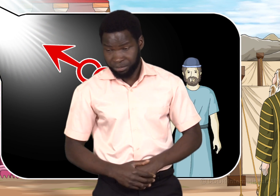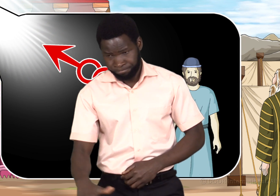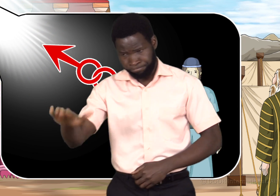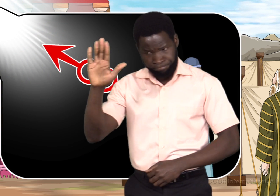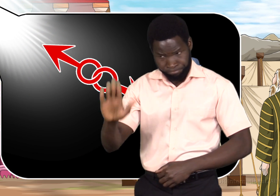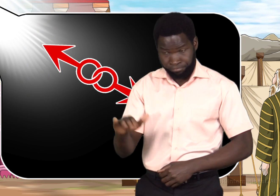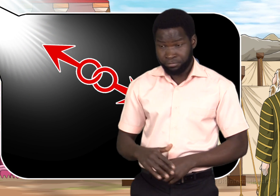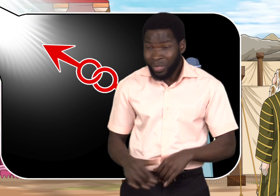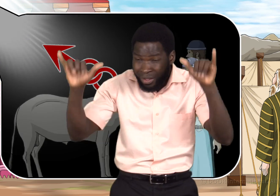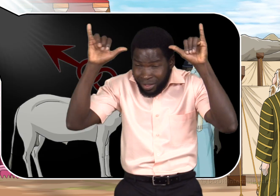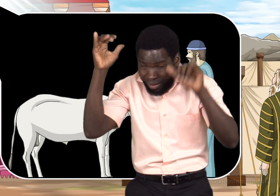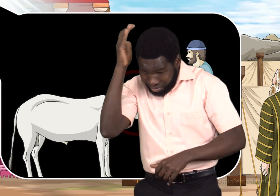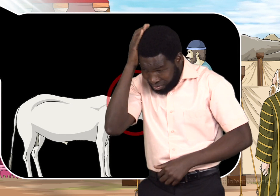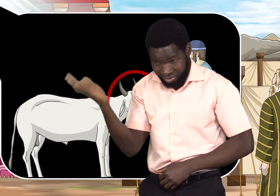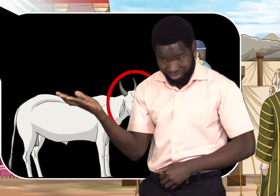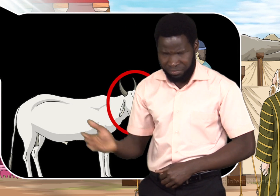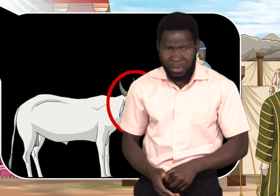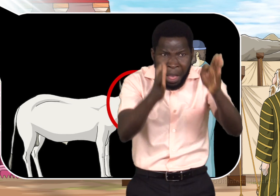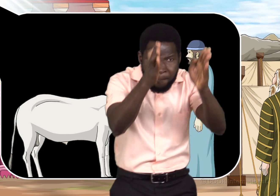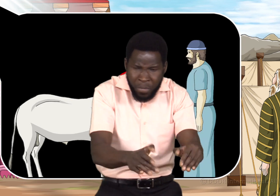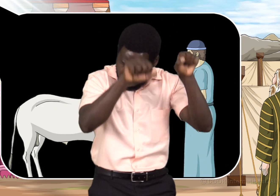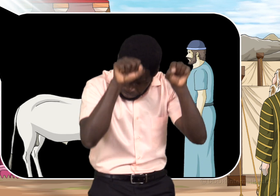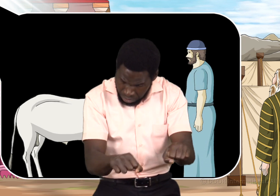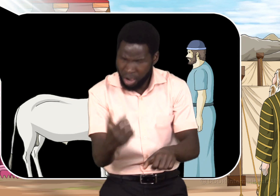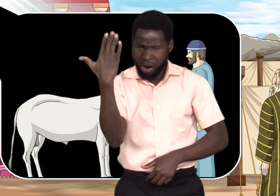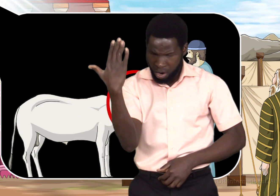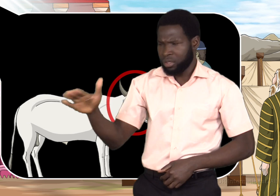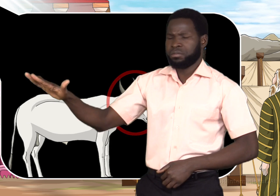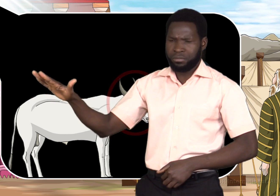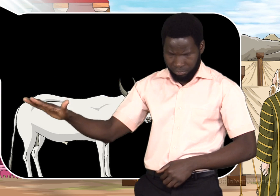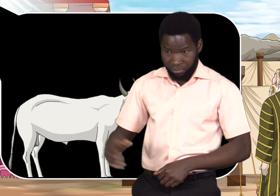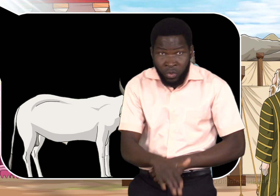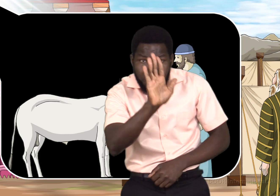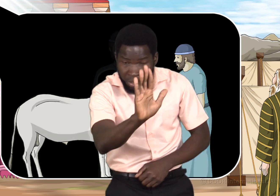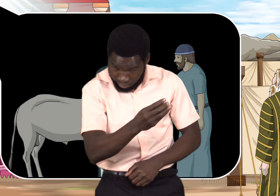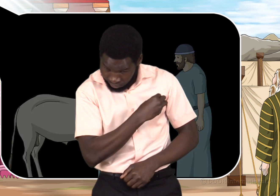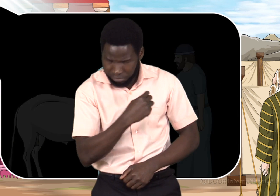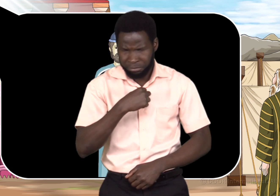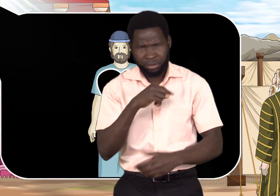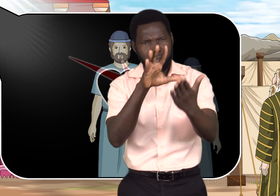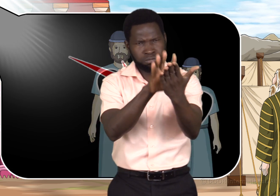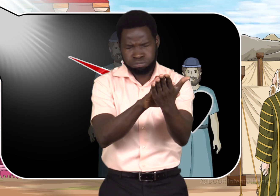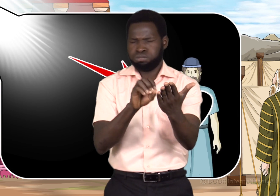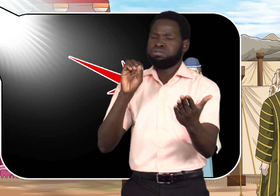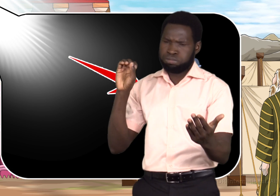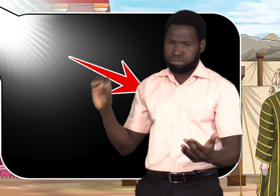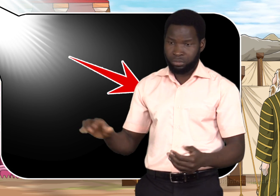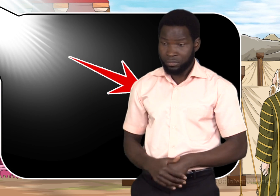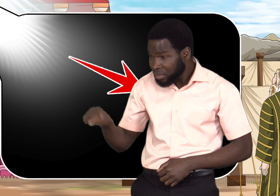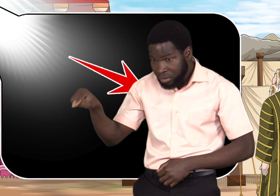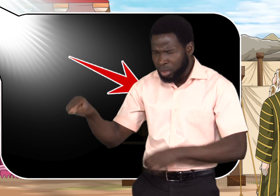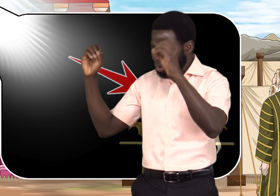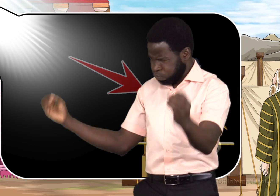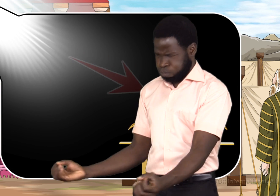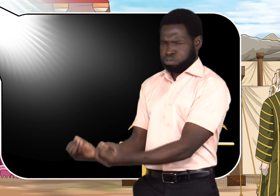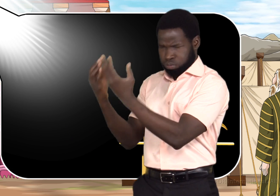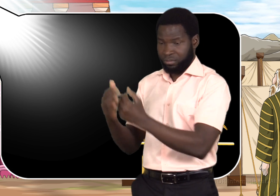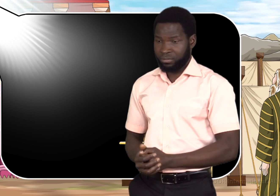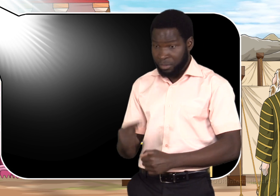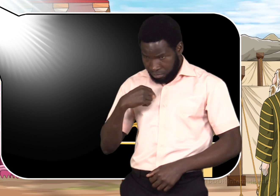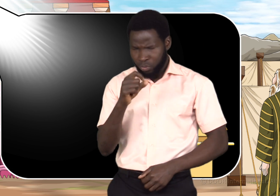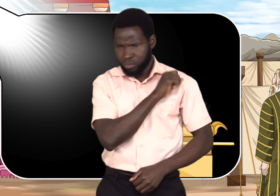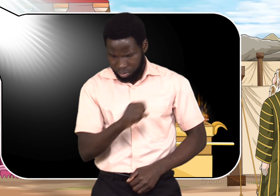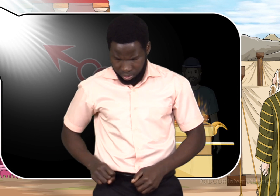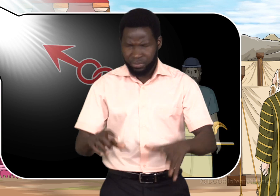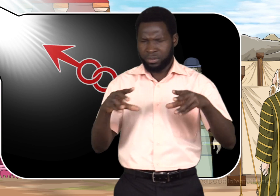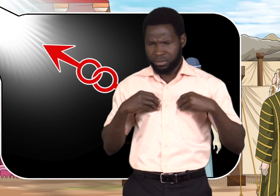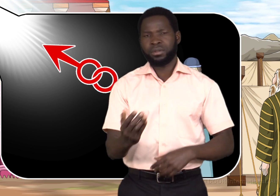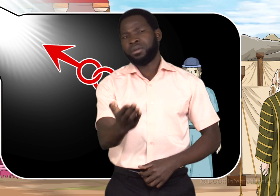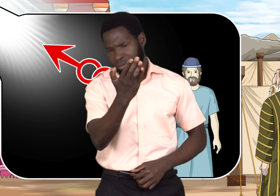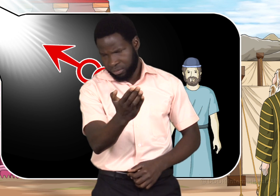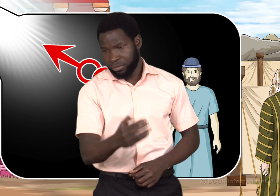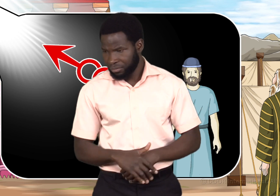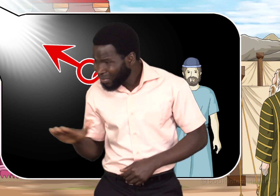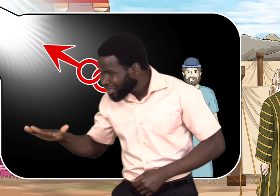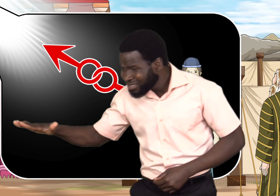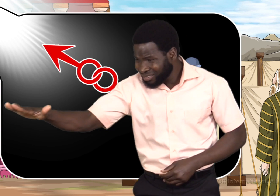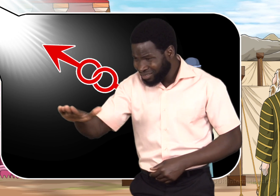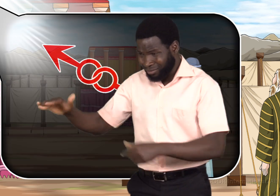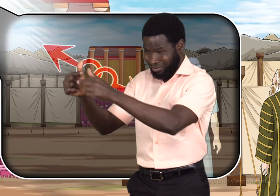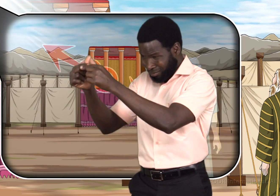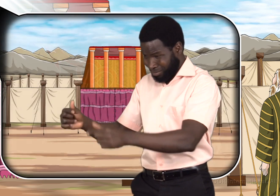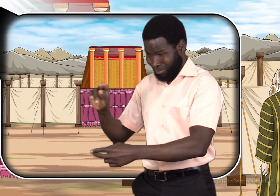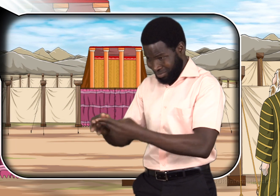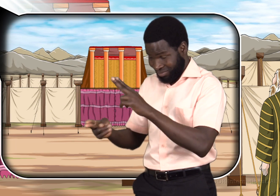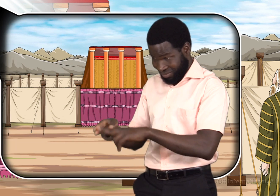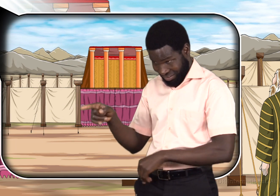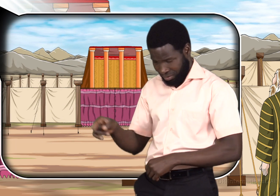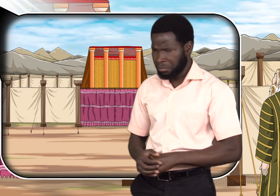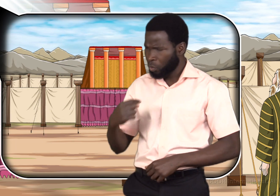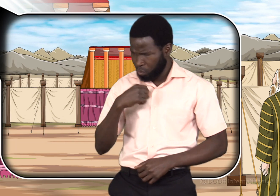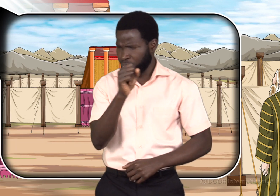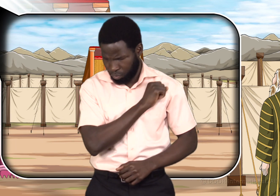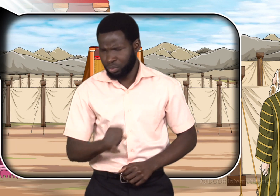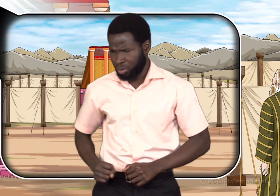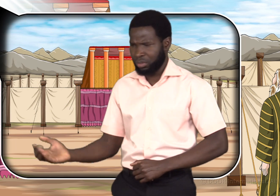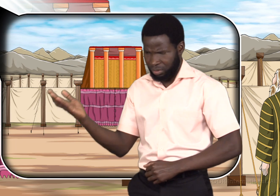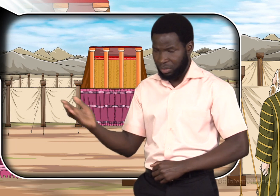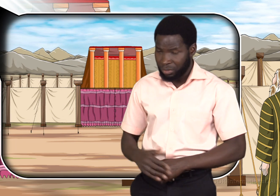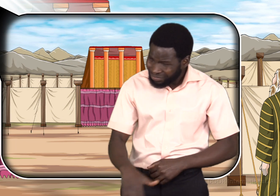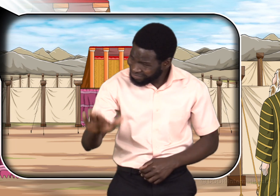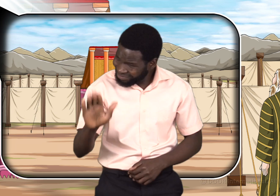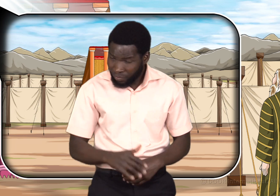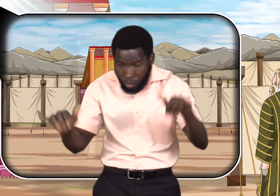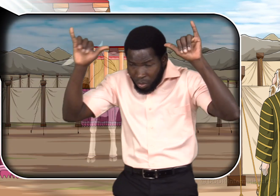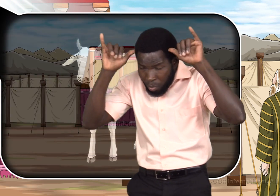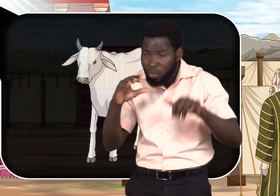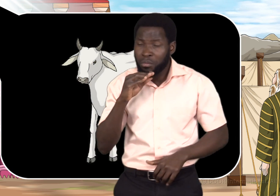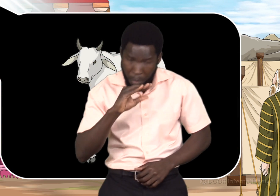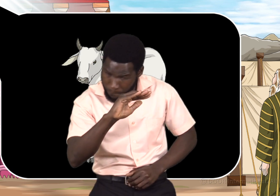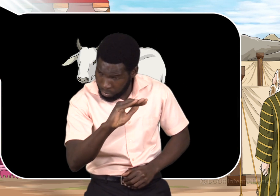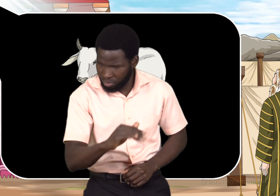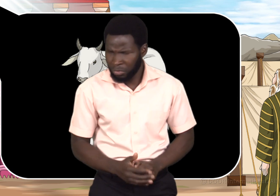He is to lay his hand on the head of the burnt offering, so it can be accepted on his behalf to make atonement for him.